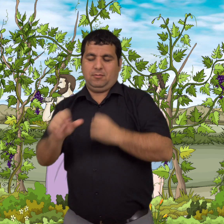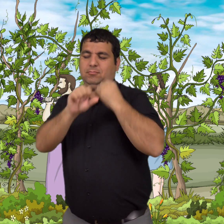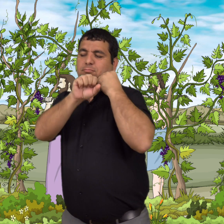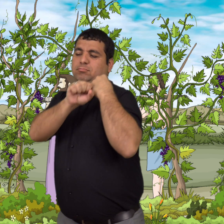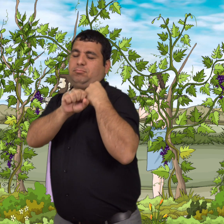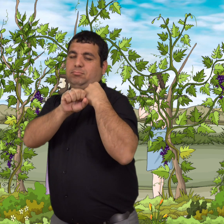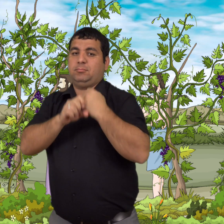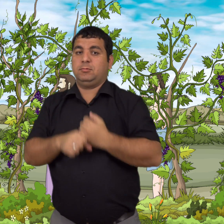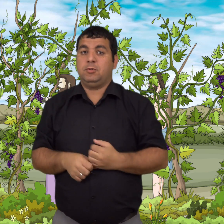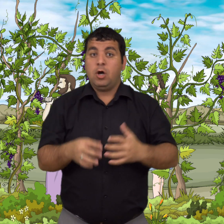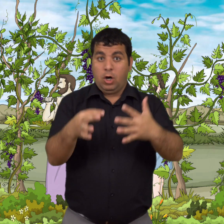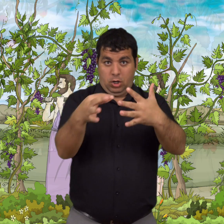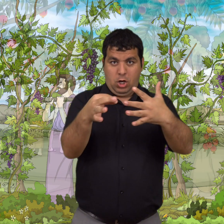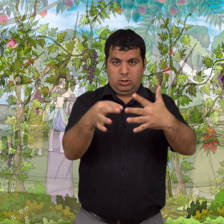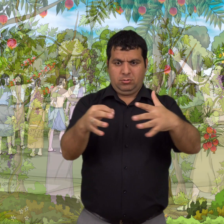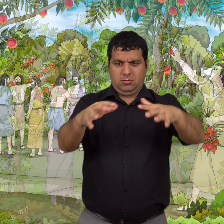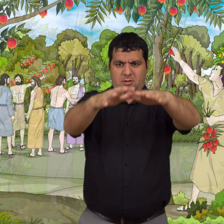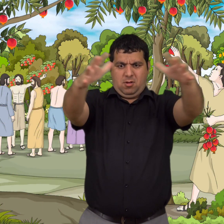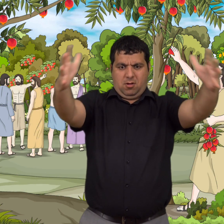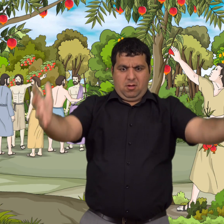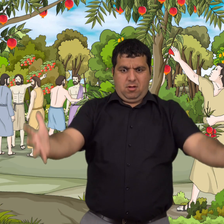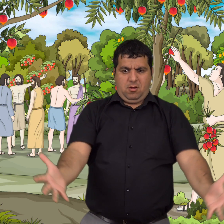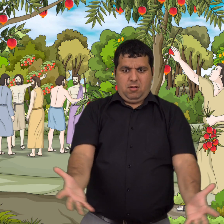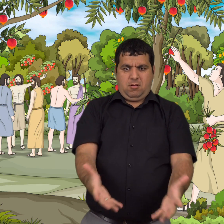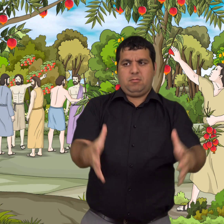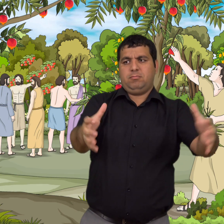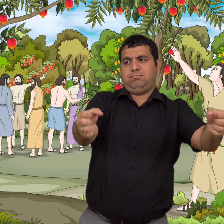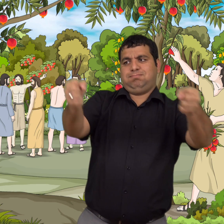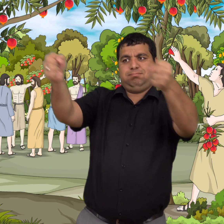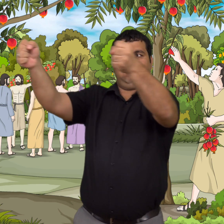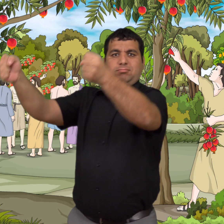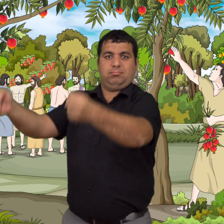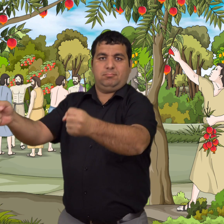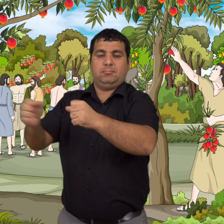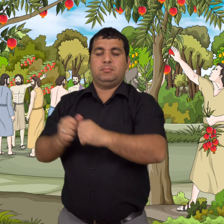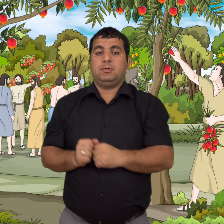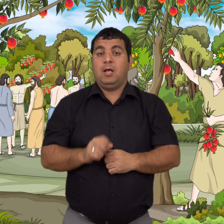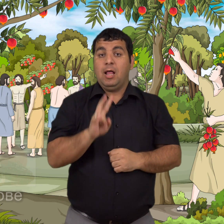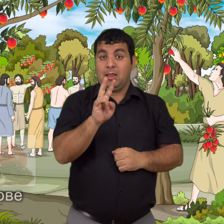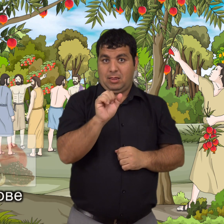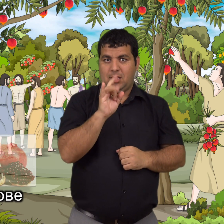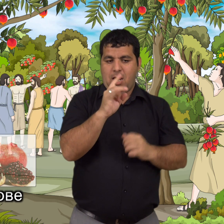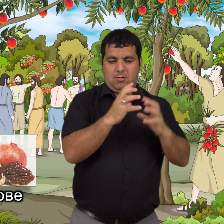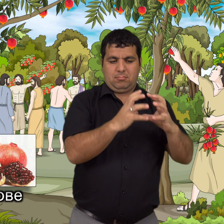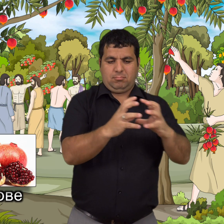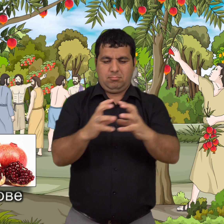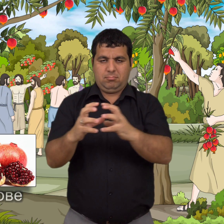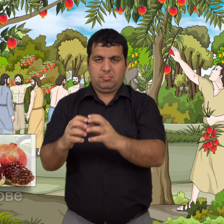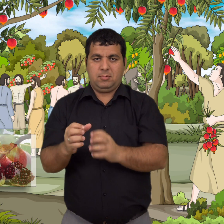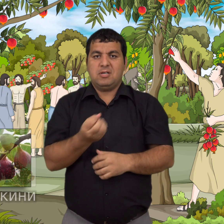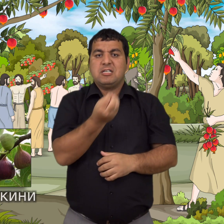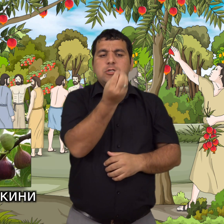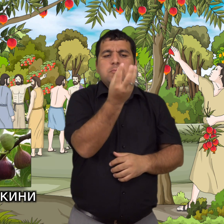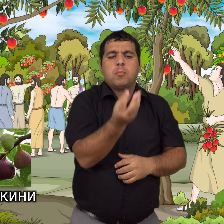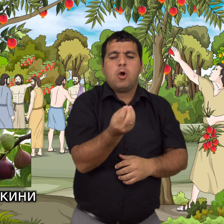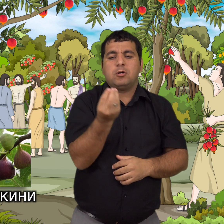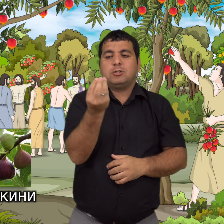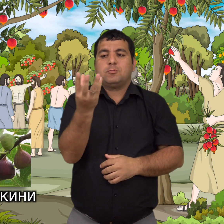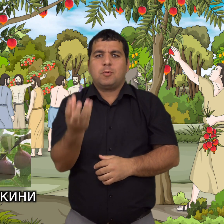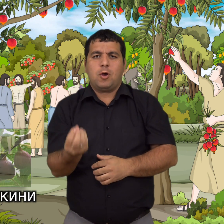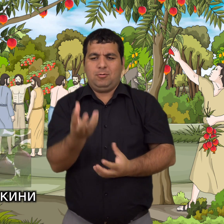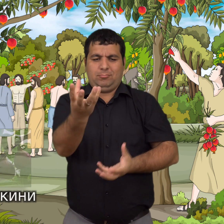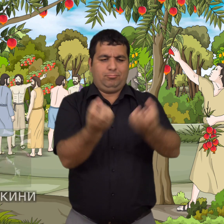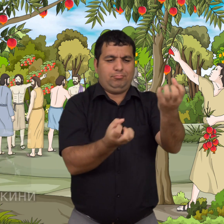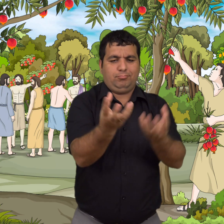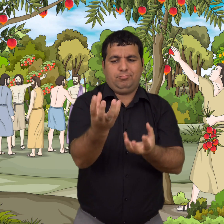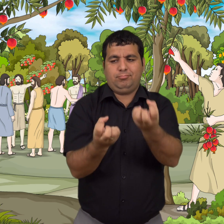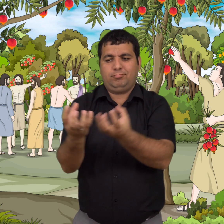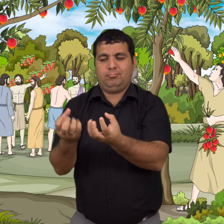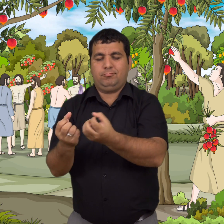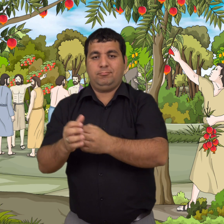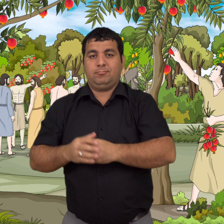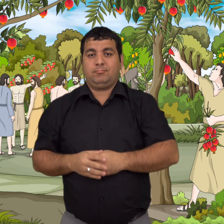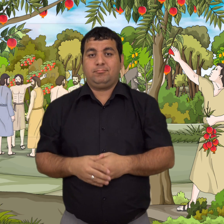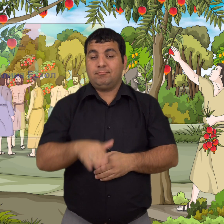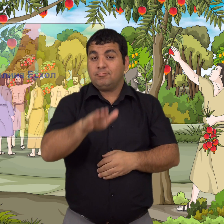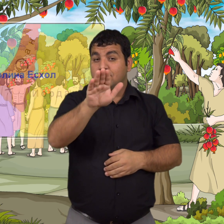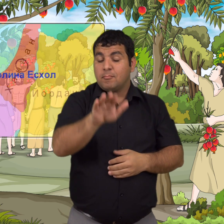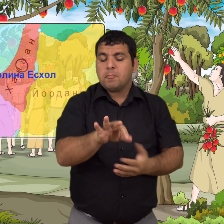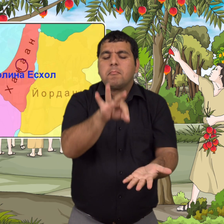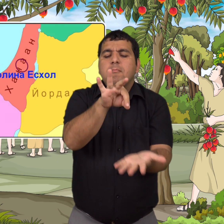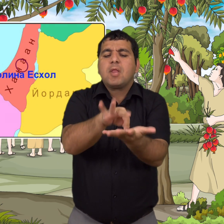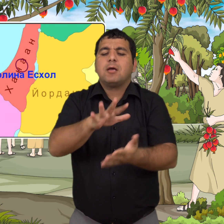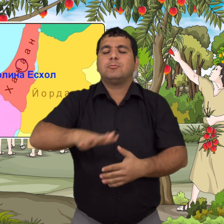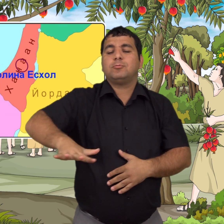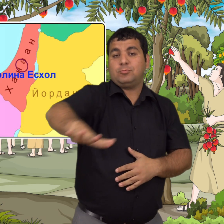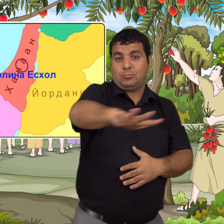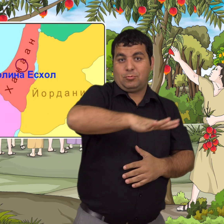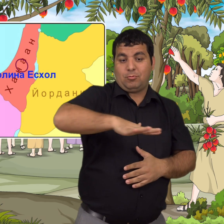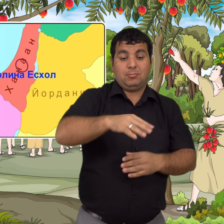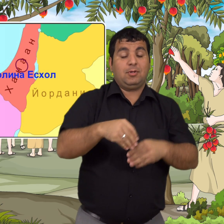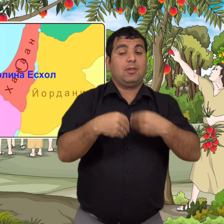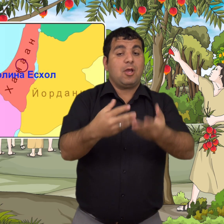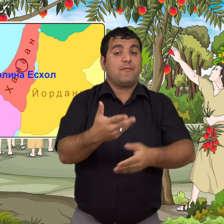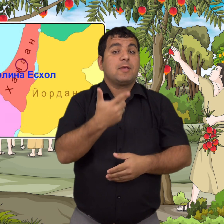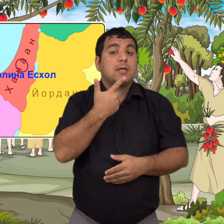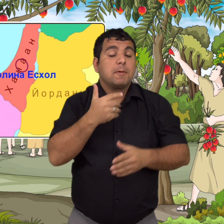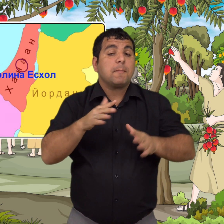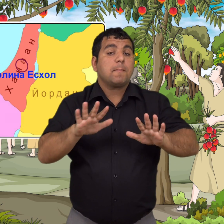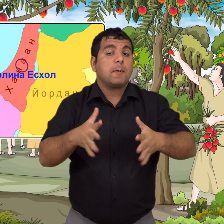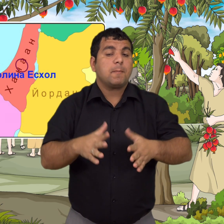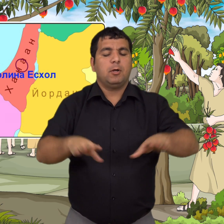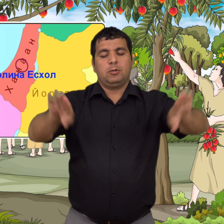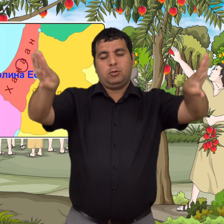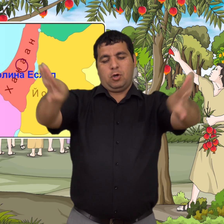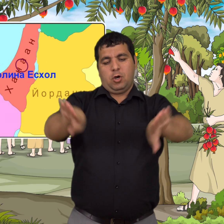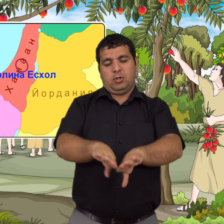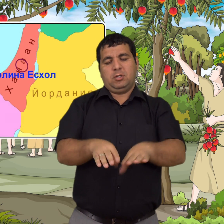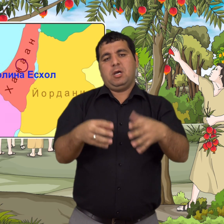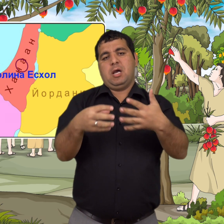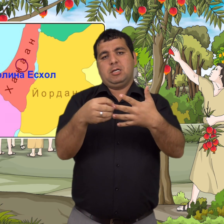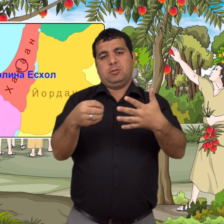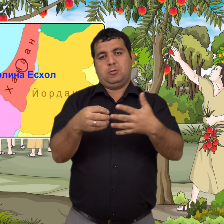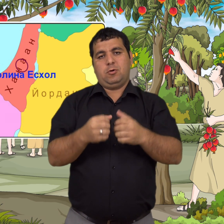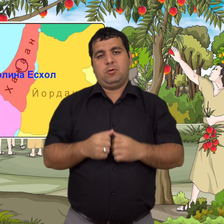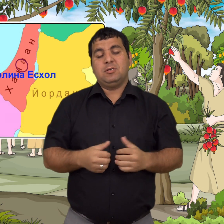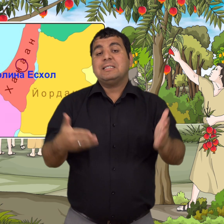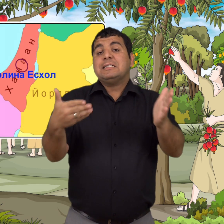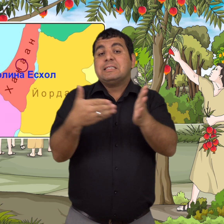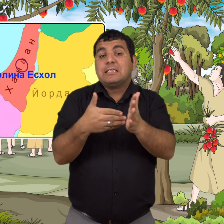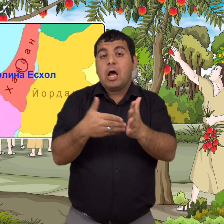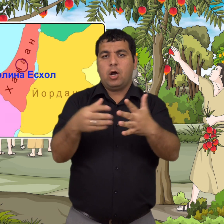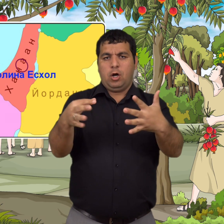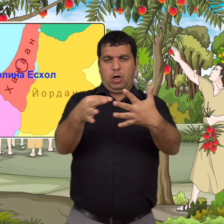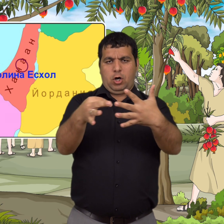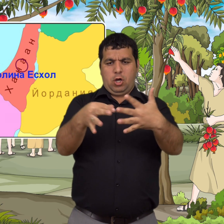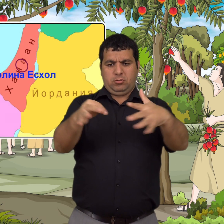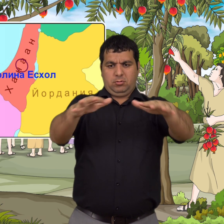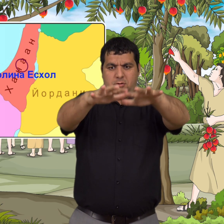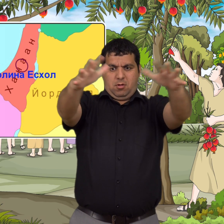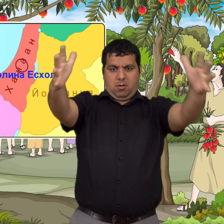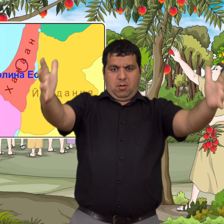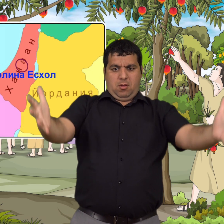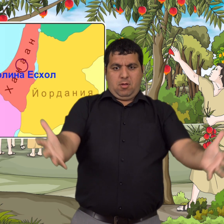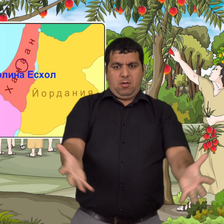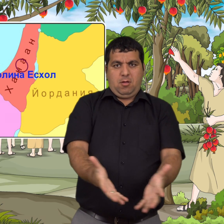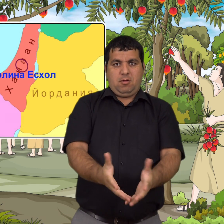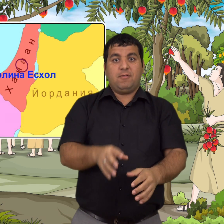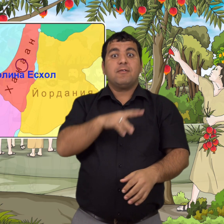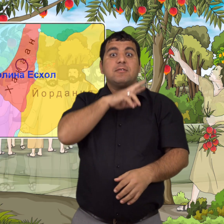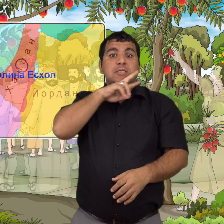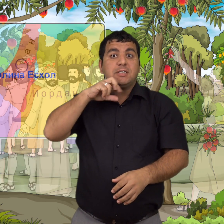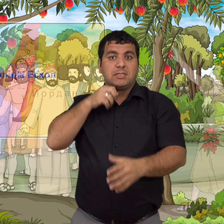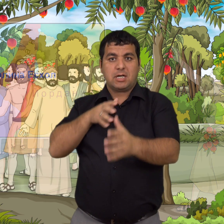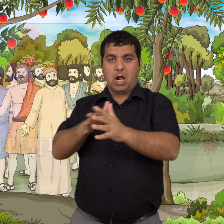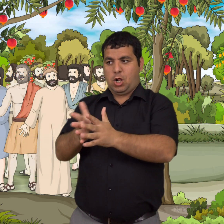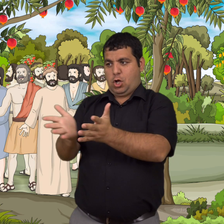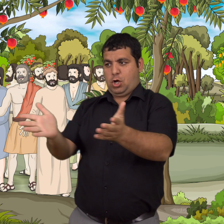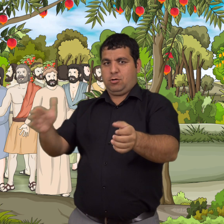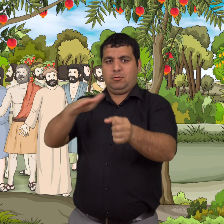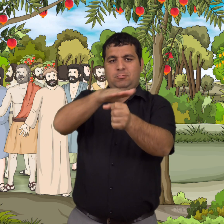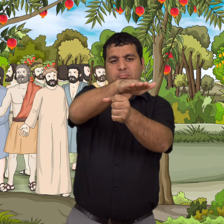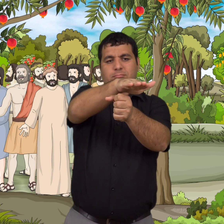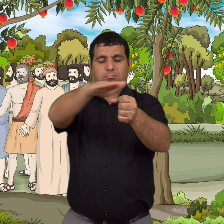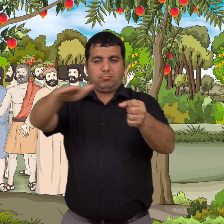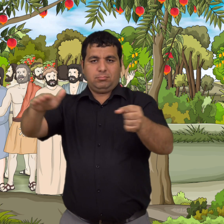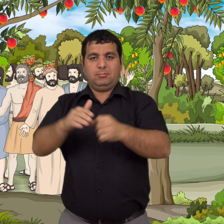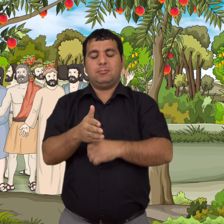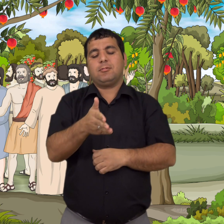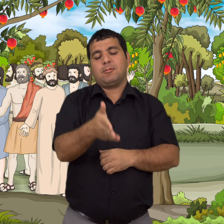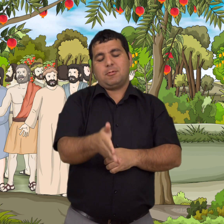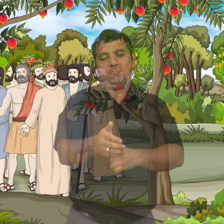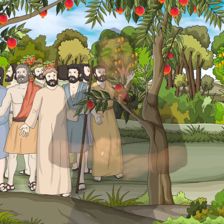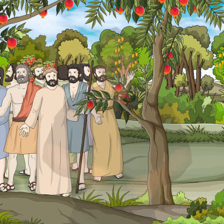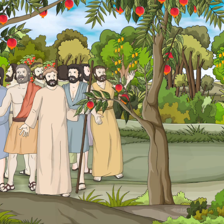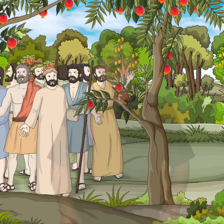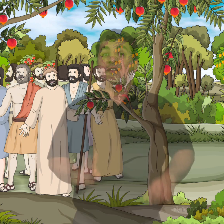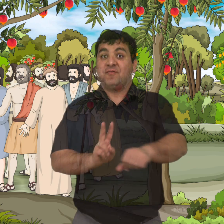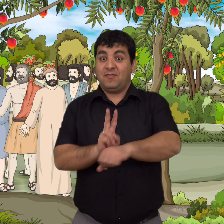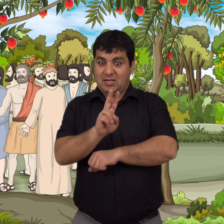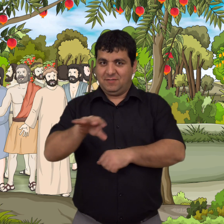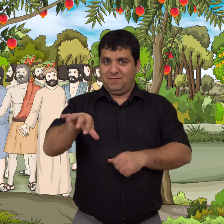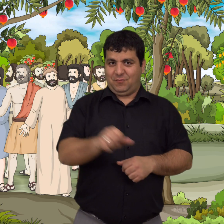They also took some pomegranates and figs. Because of the cluster of grapes the Israelites cut there, that place was called the Valley of Eshcol.